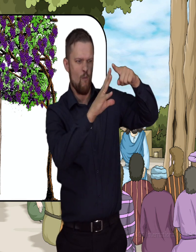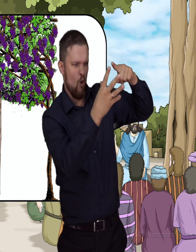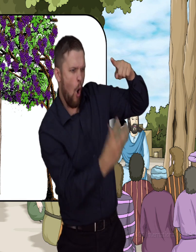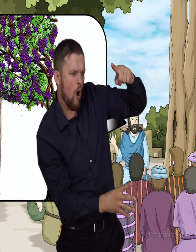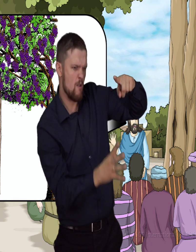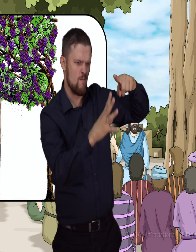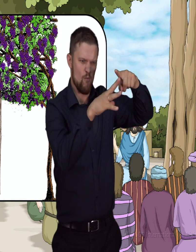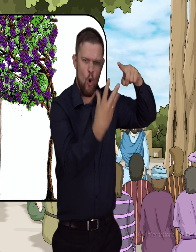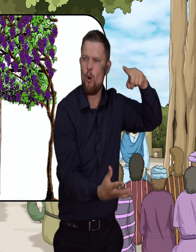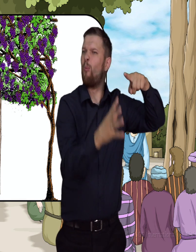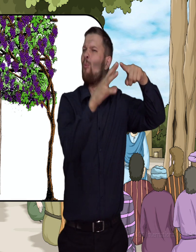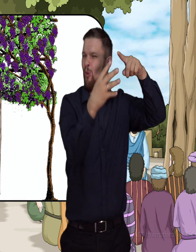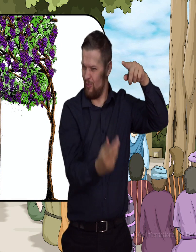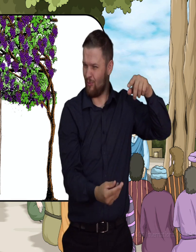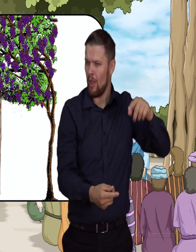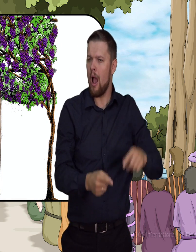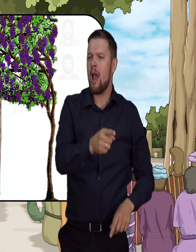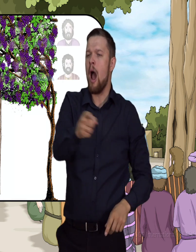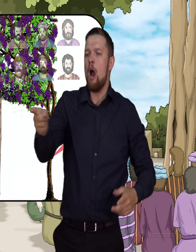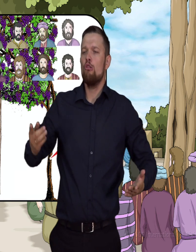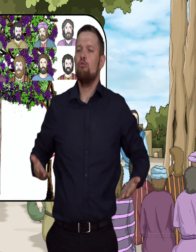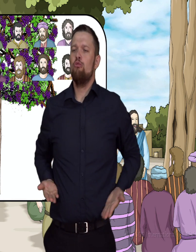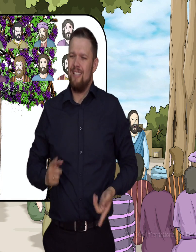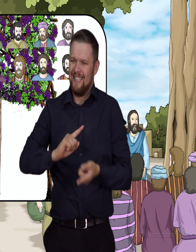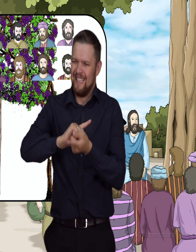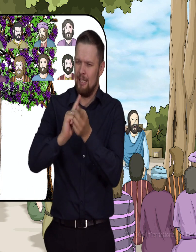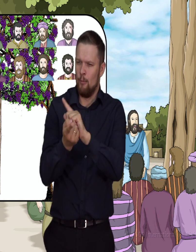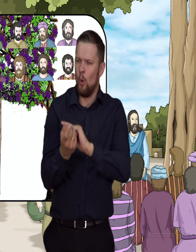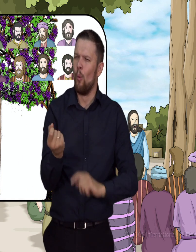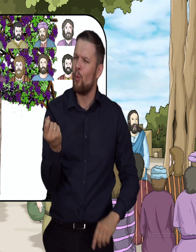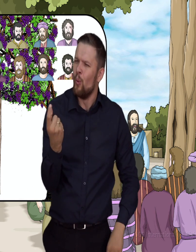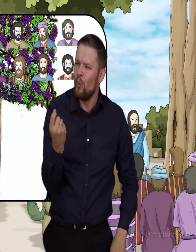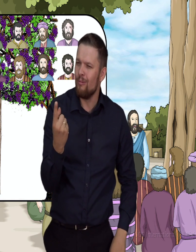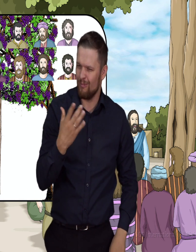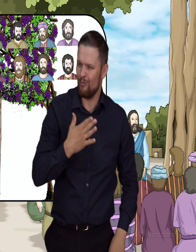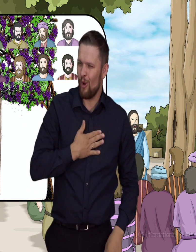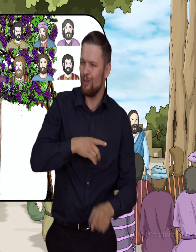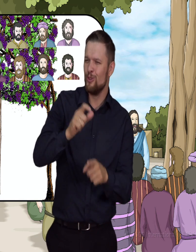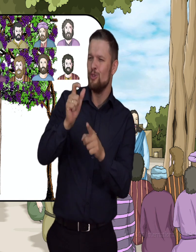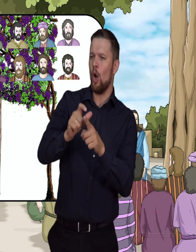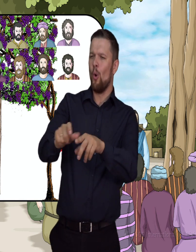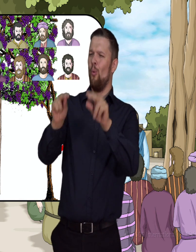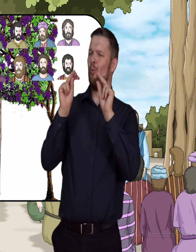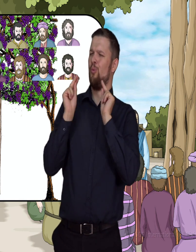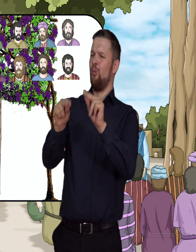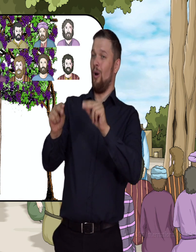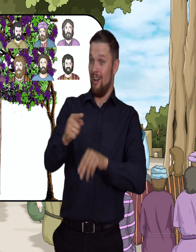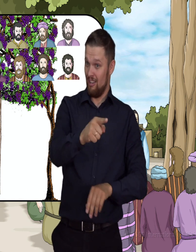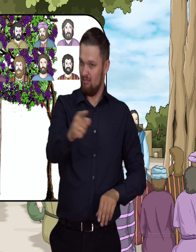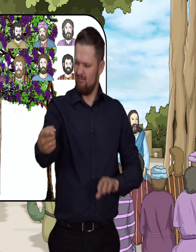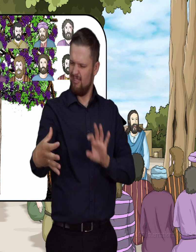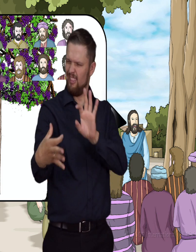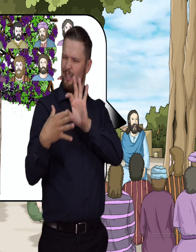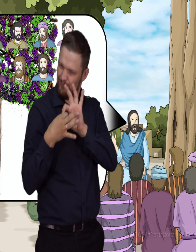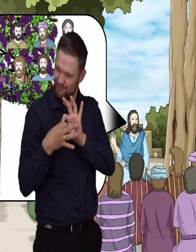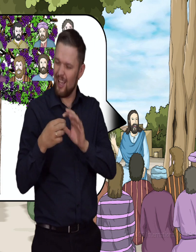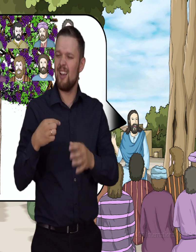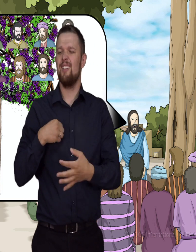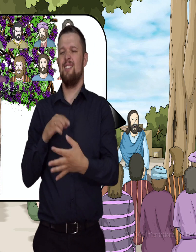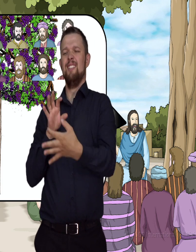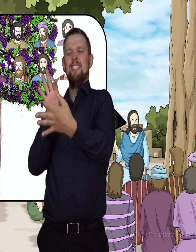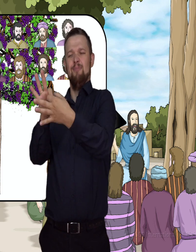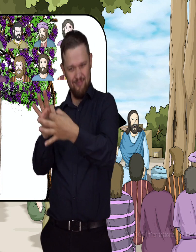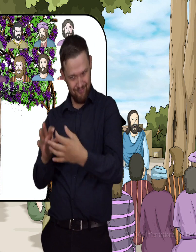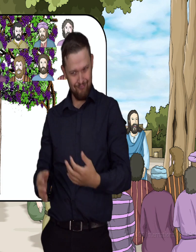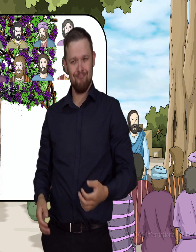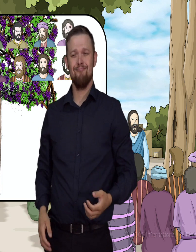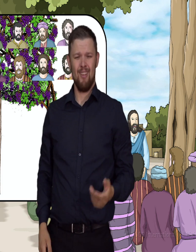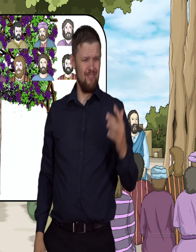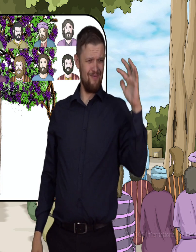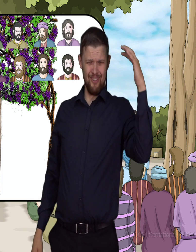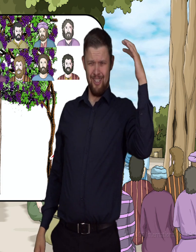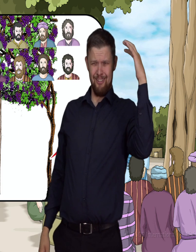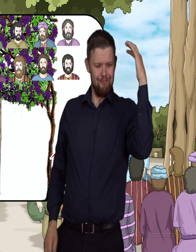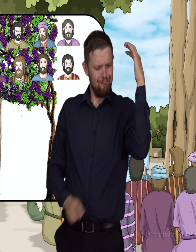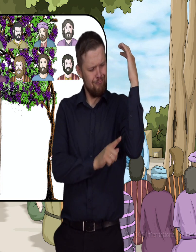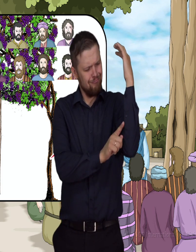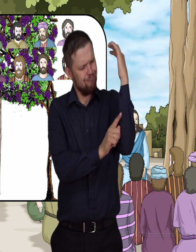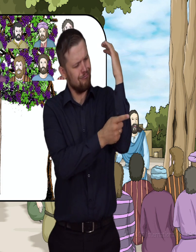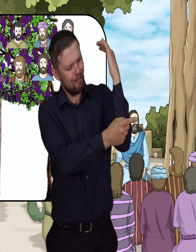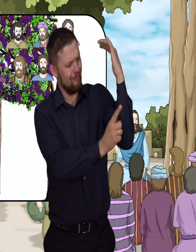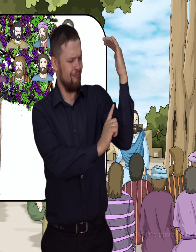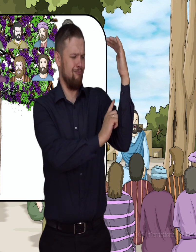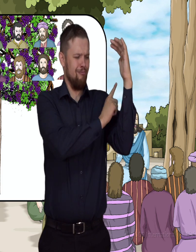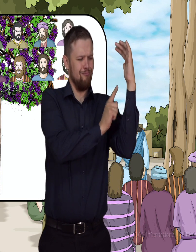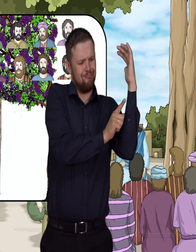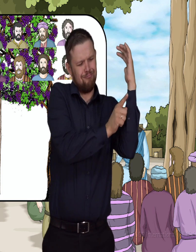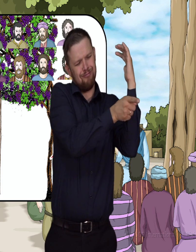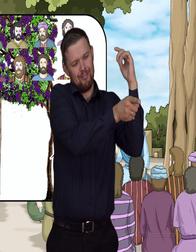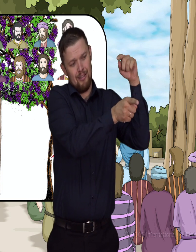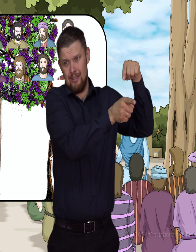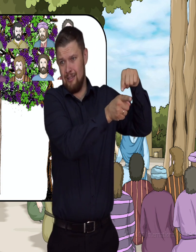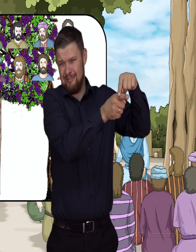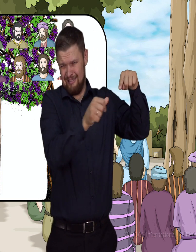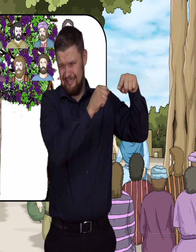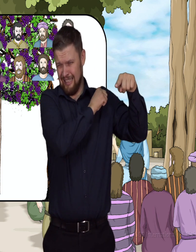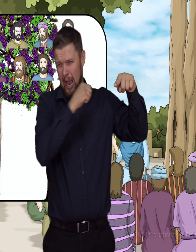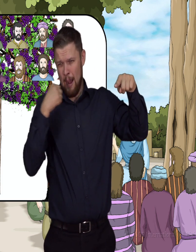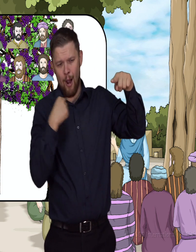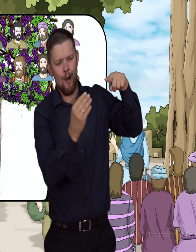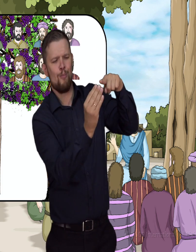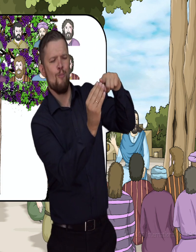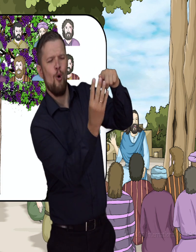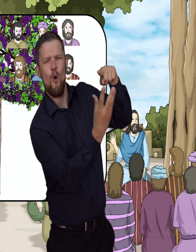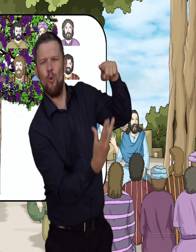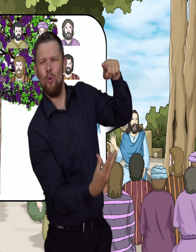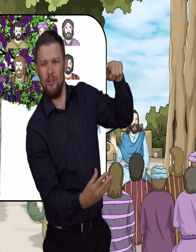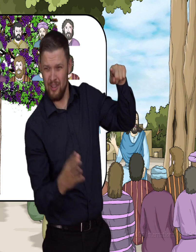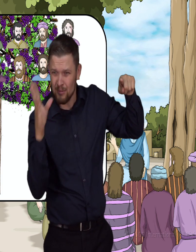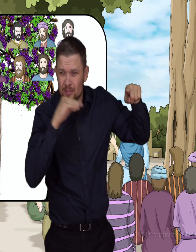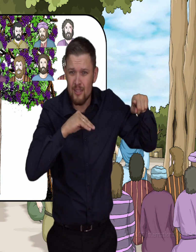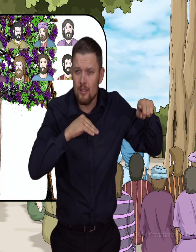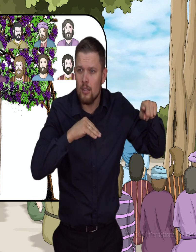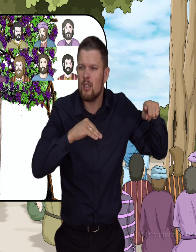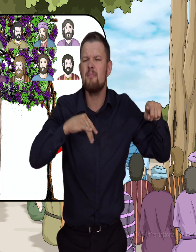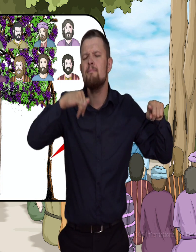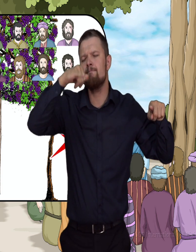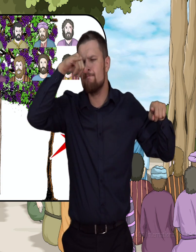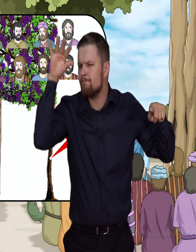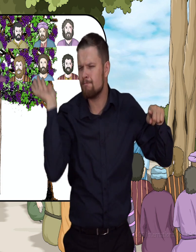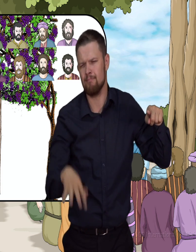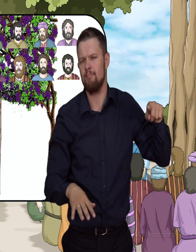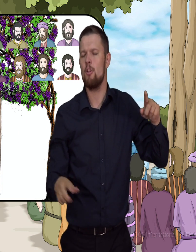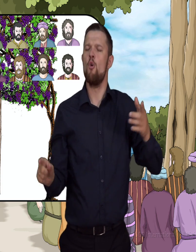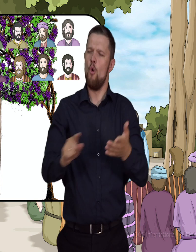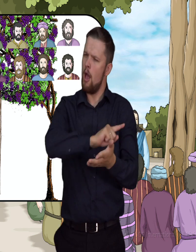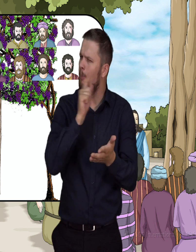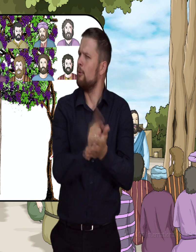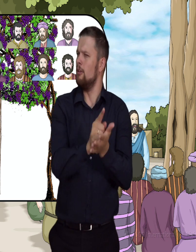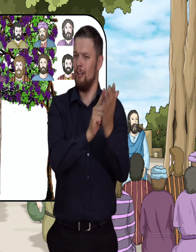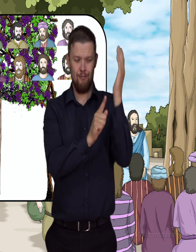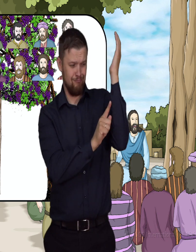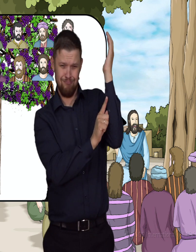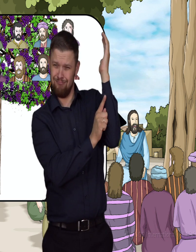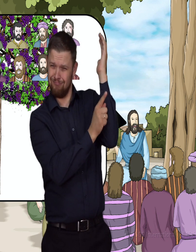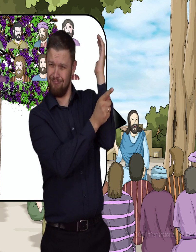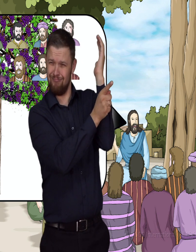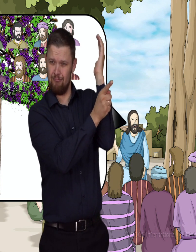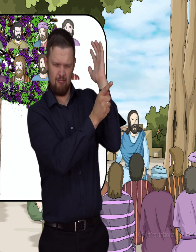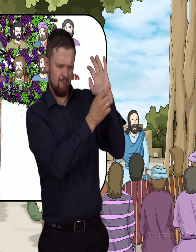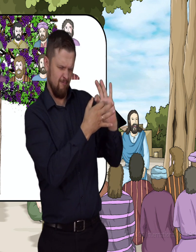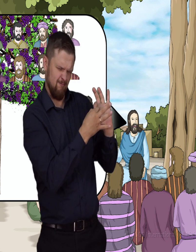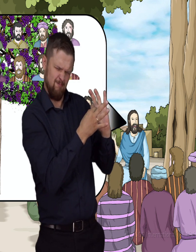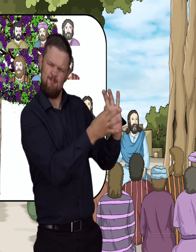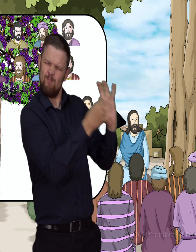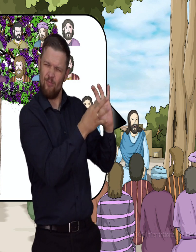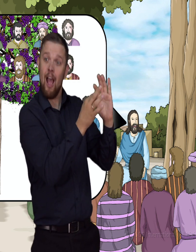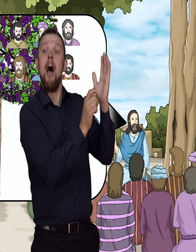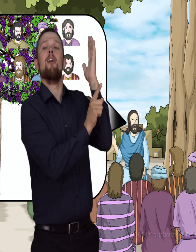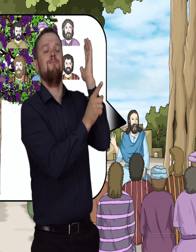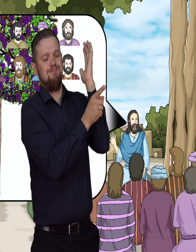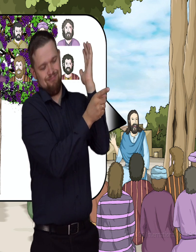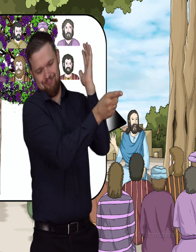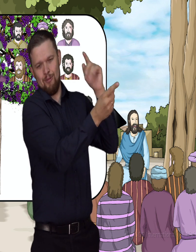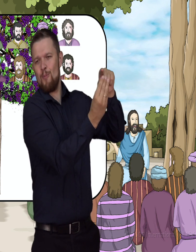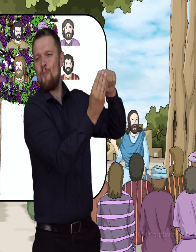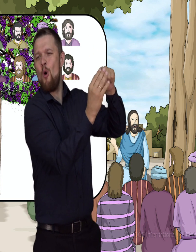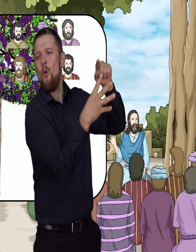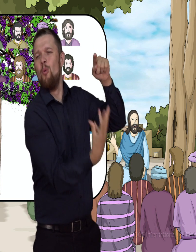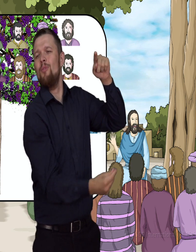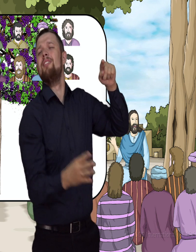You are already clean because of the word I have spoken to you. Remain in Me, and I will remain in you.